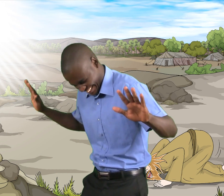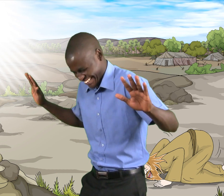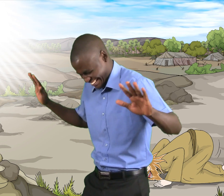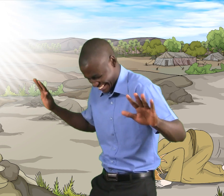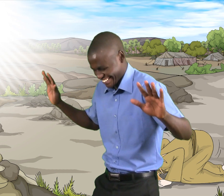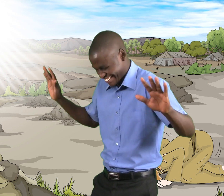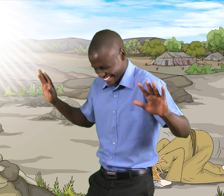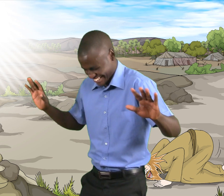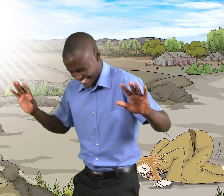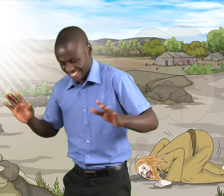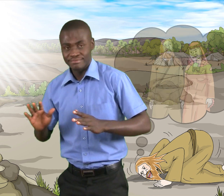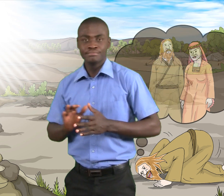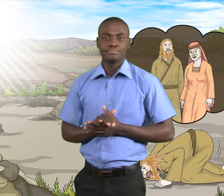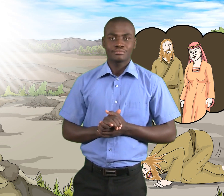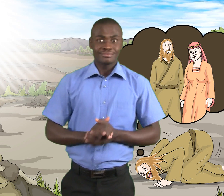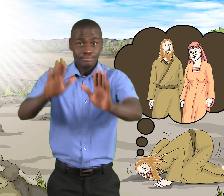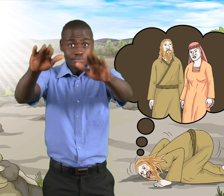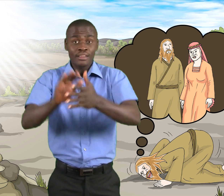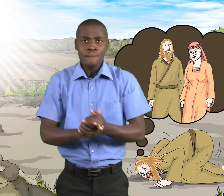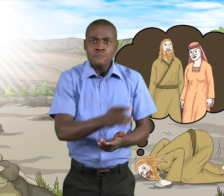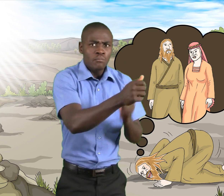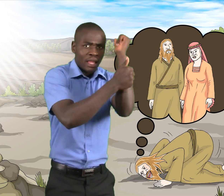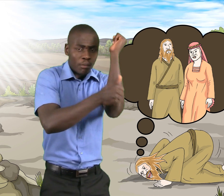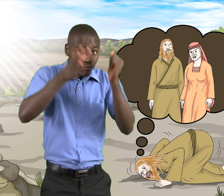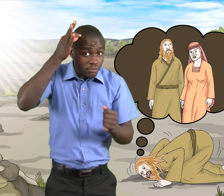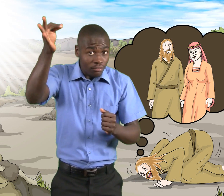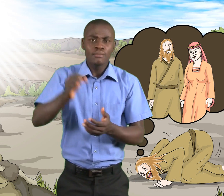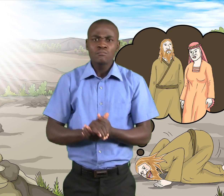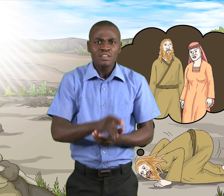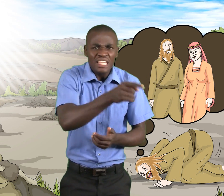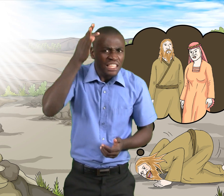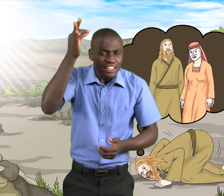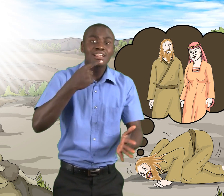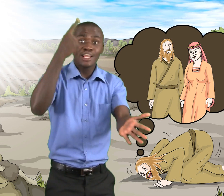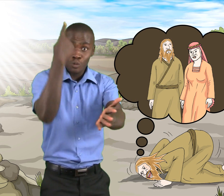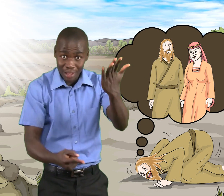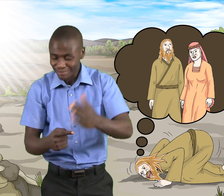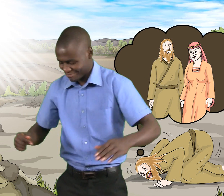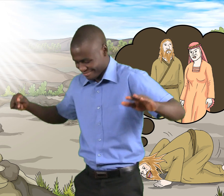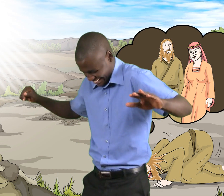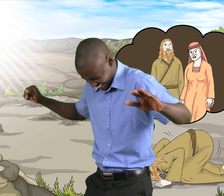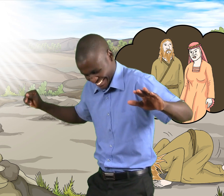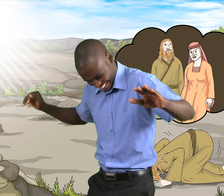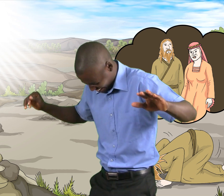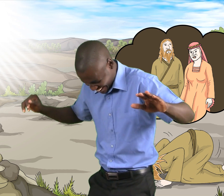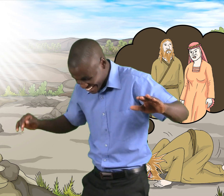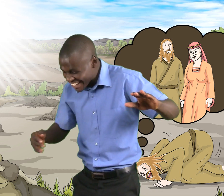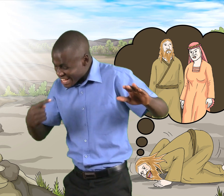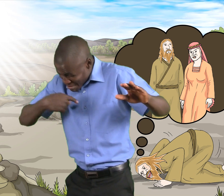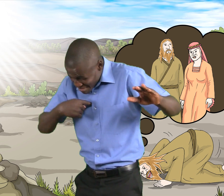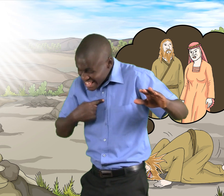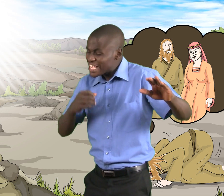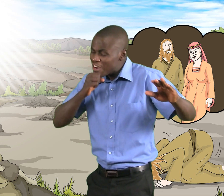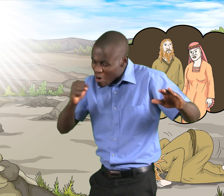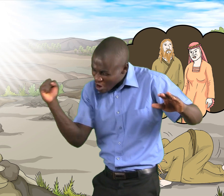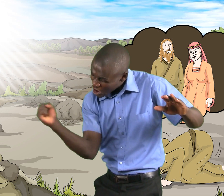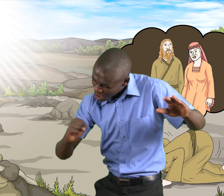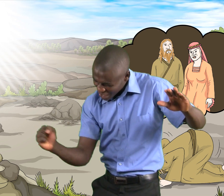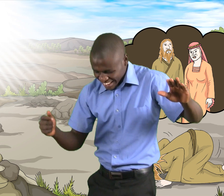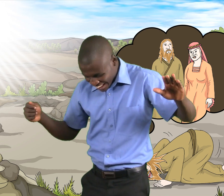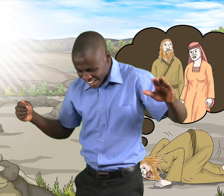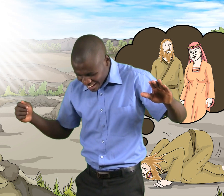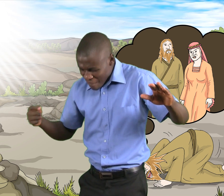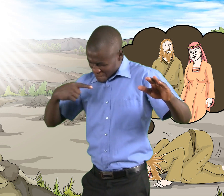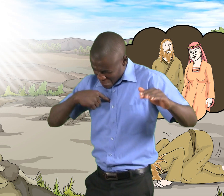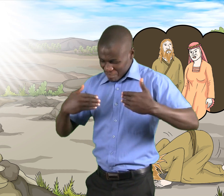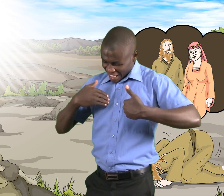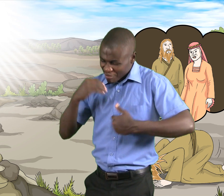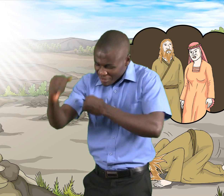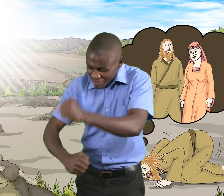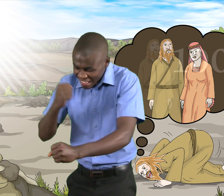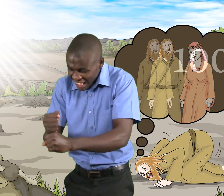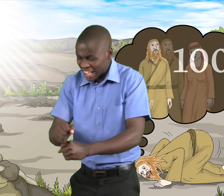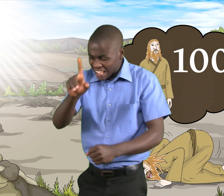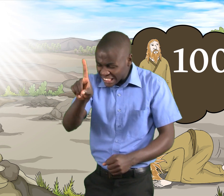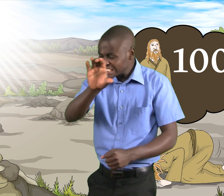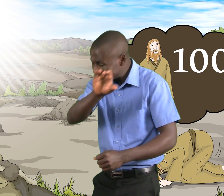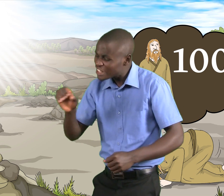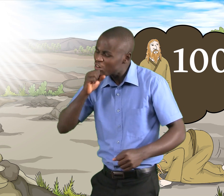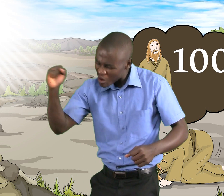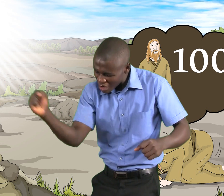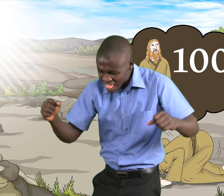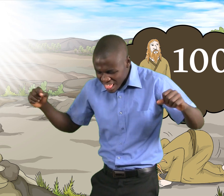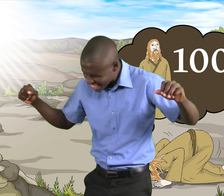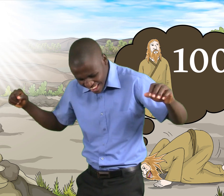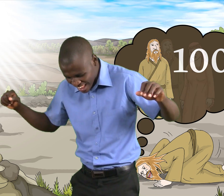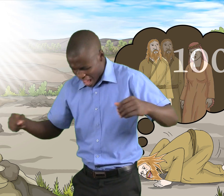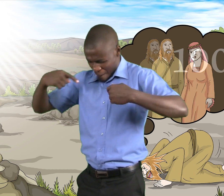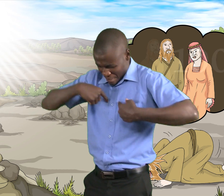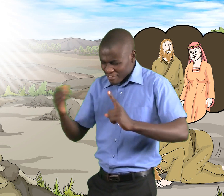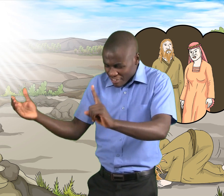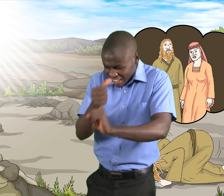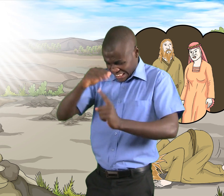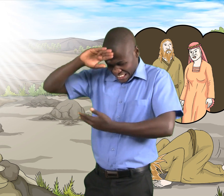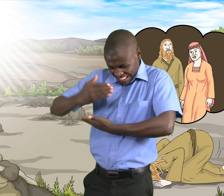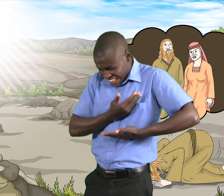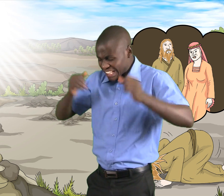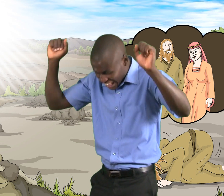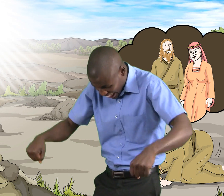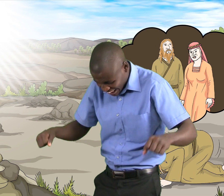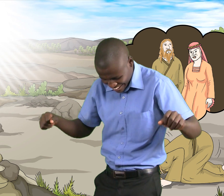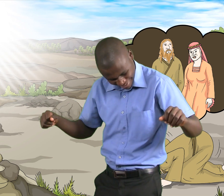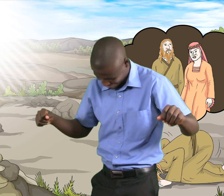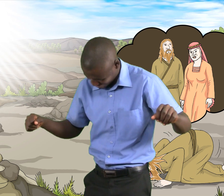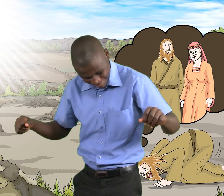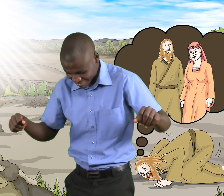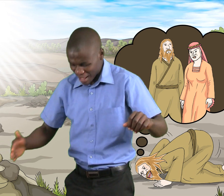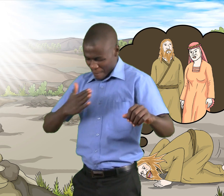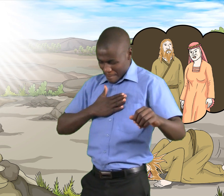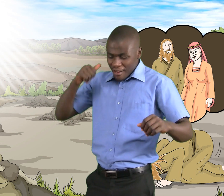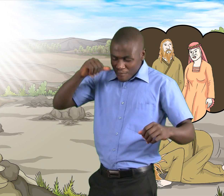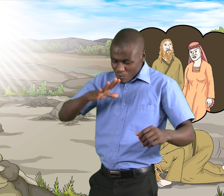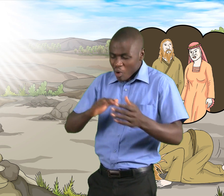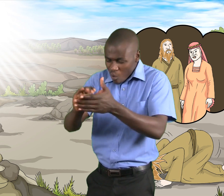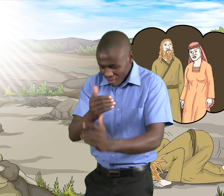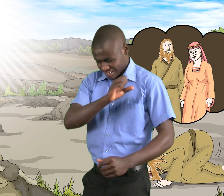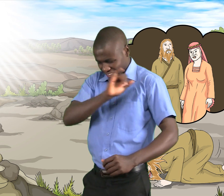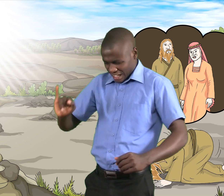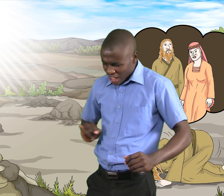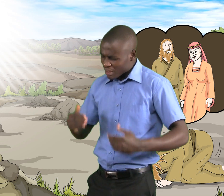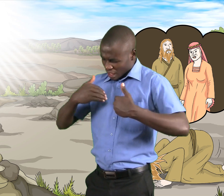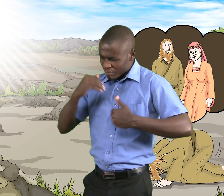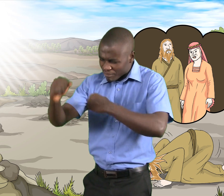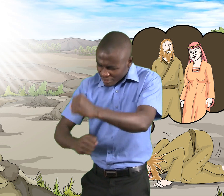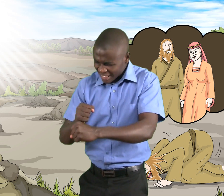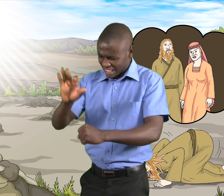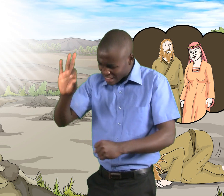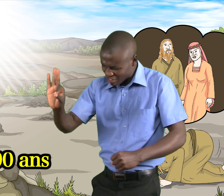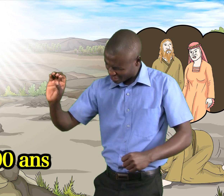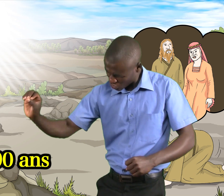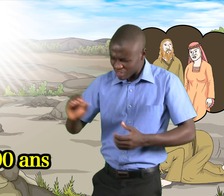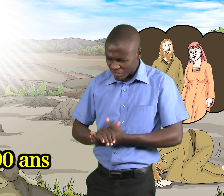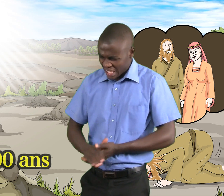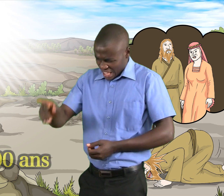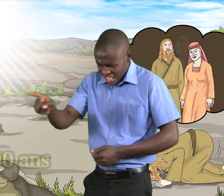Then he laughed and said to himself, “Can a child be born to a man who is a hundred years old?